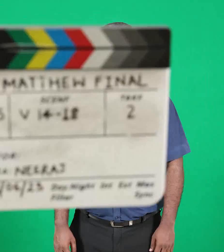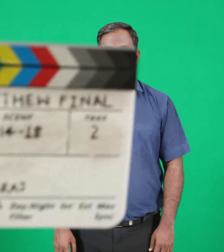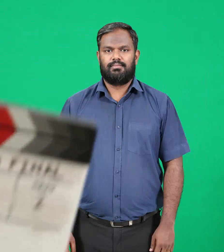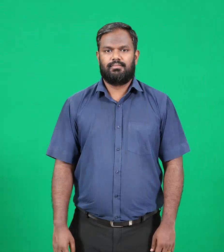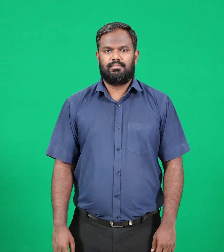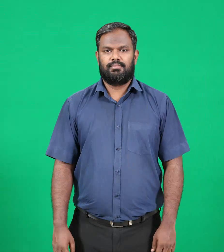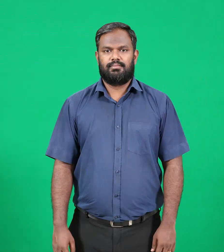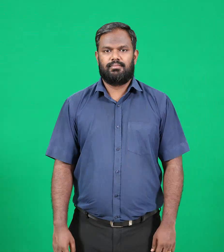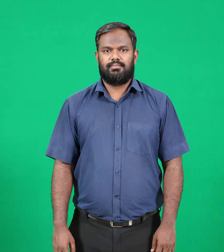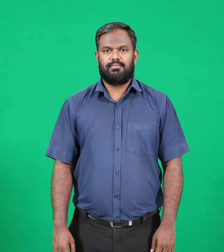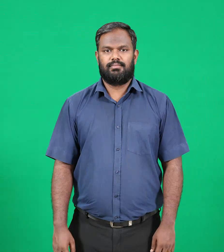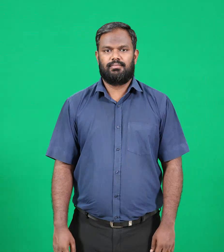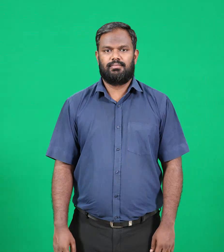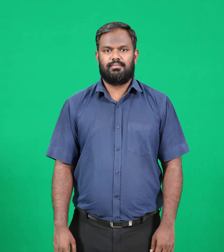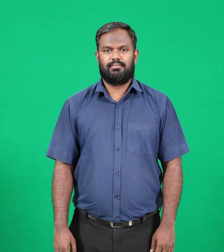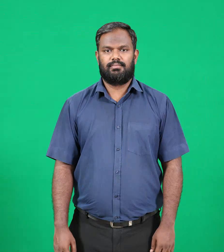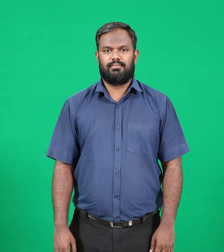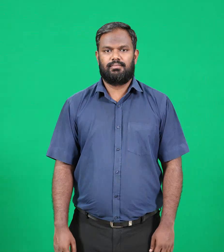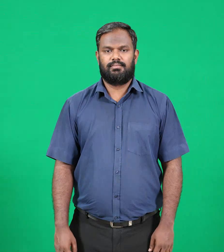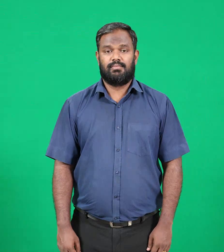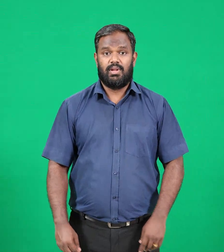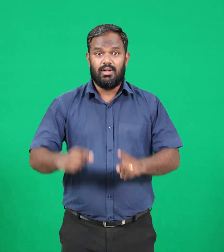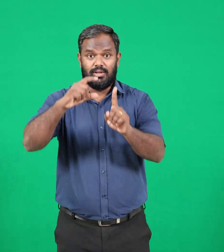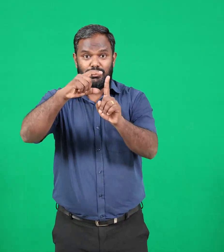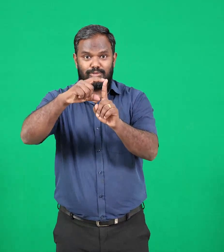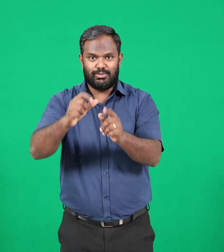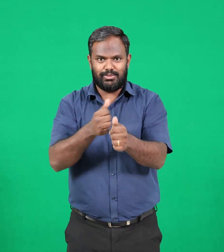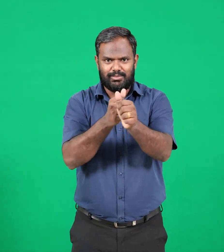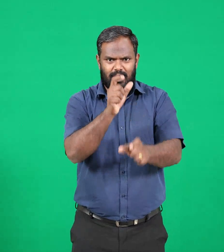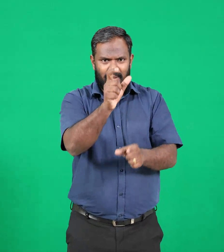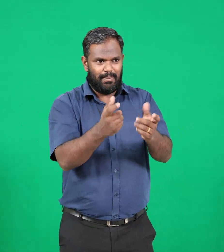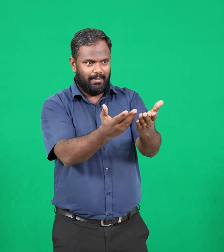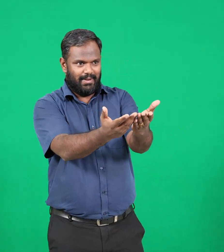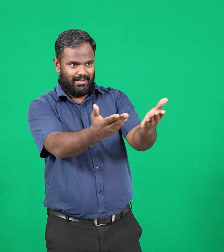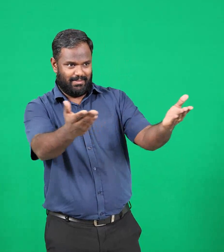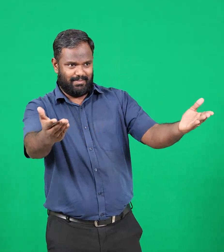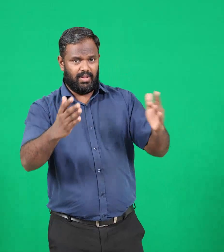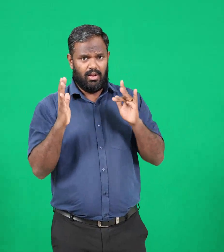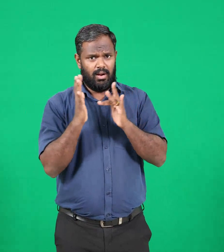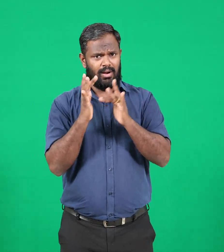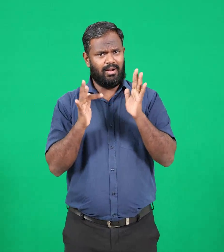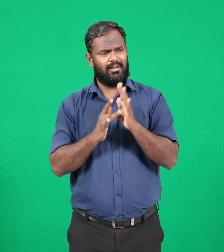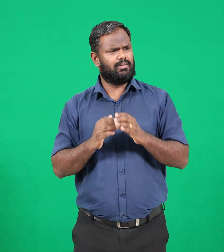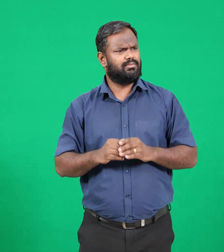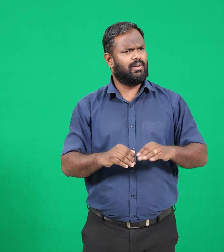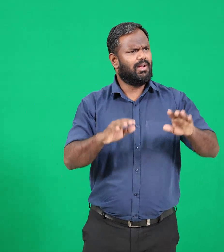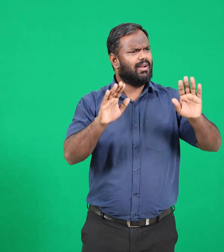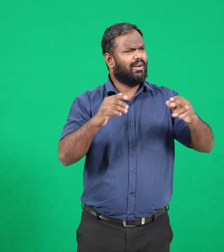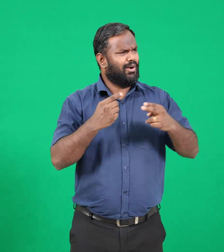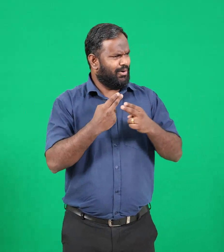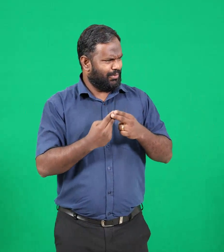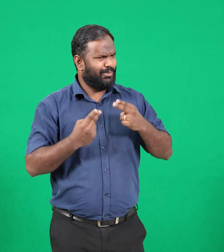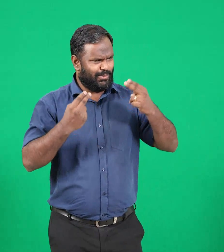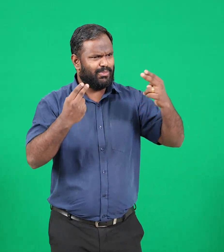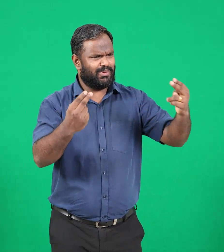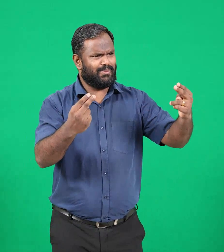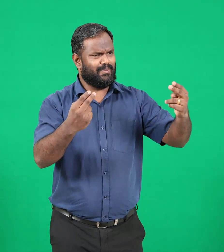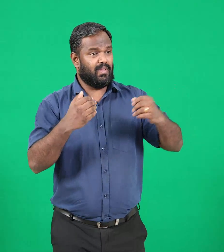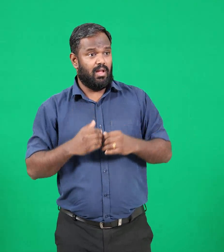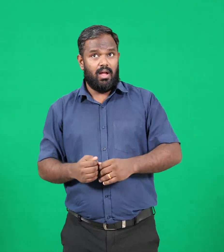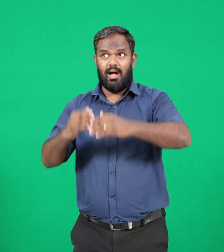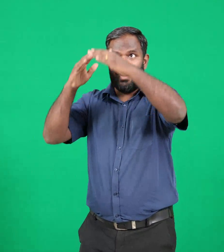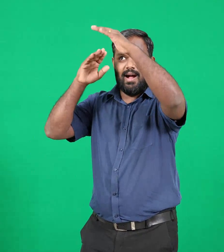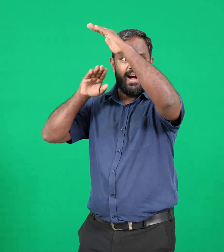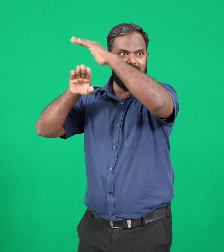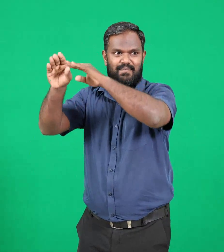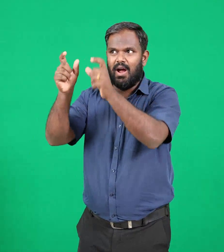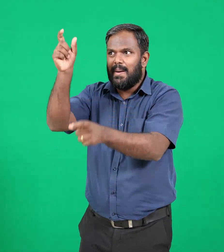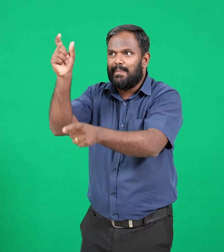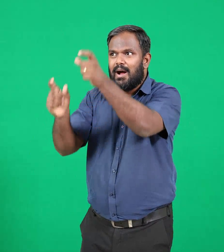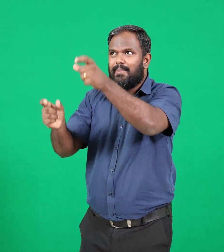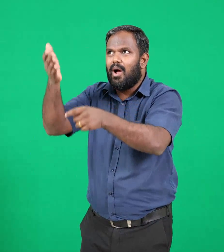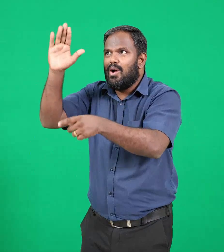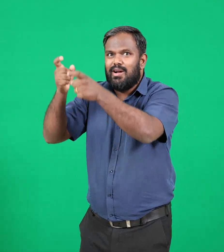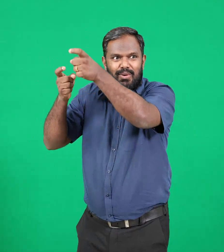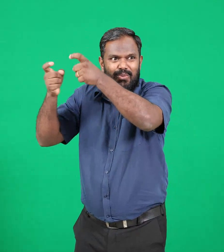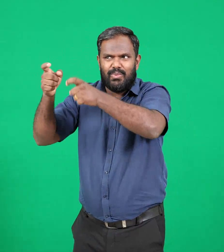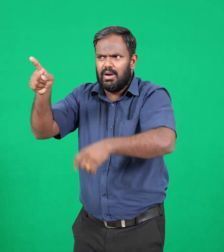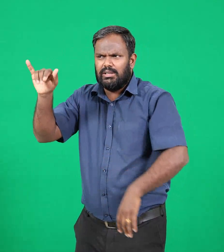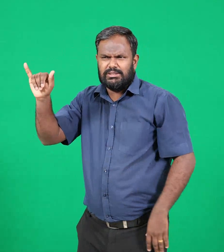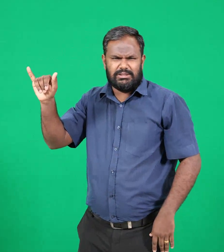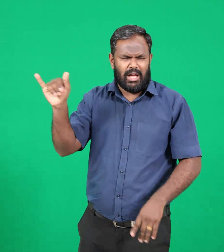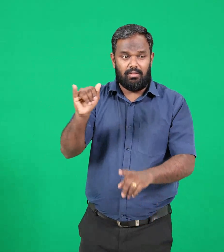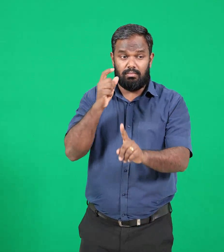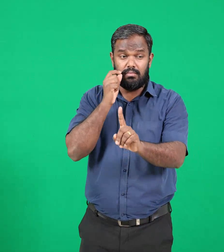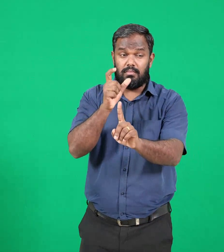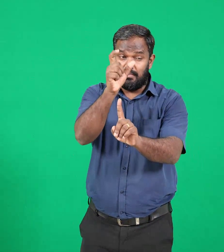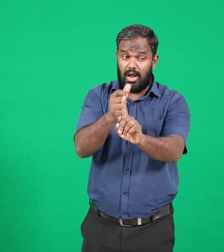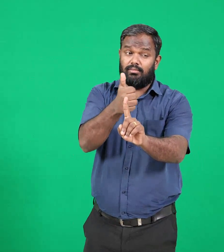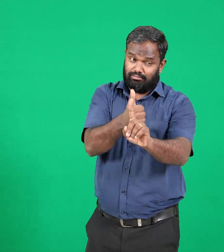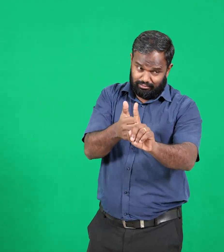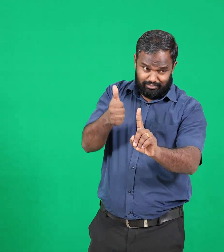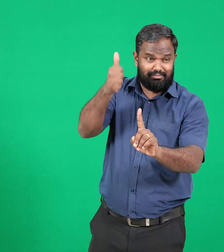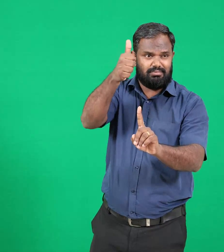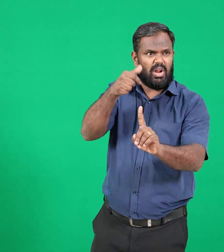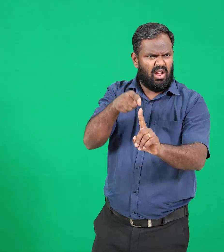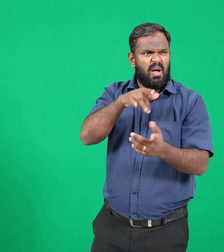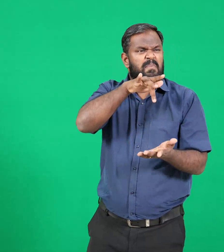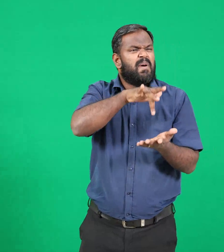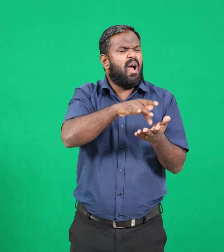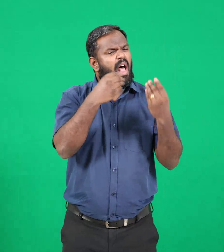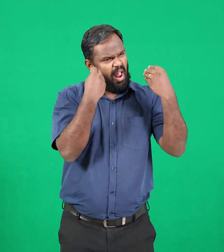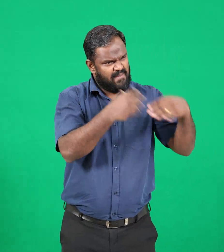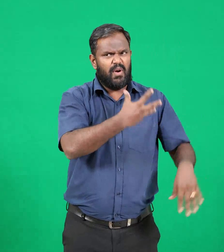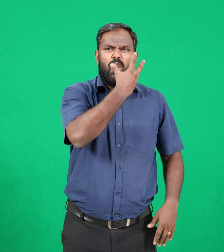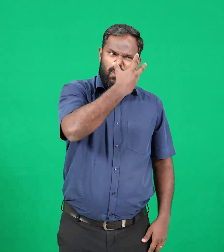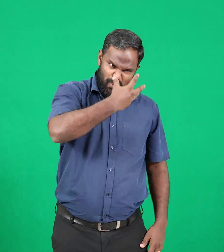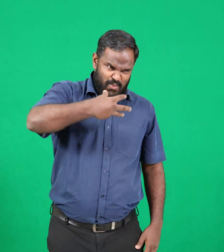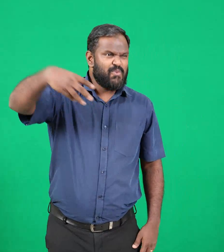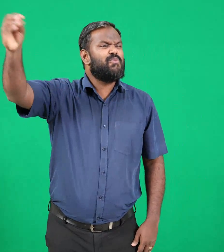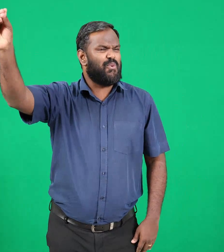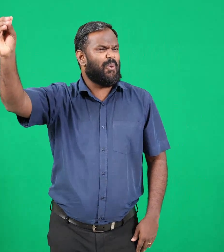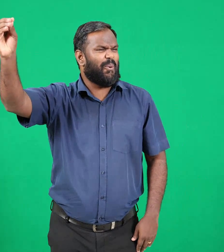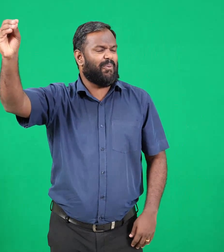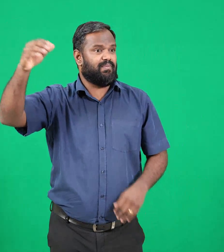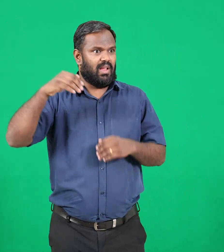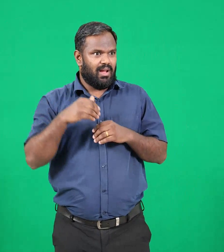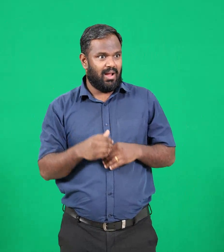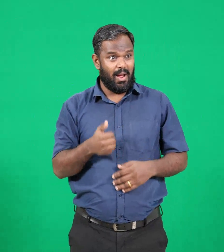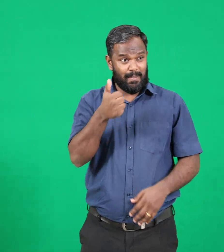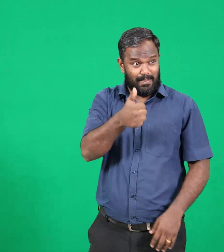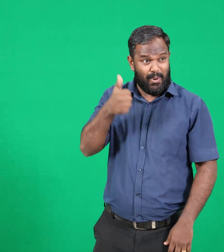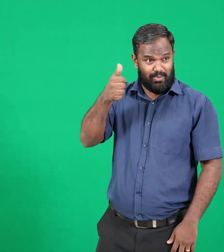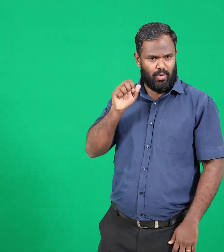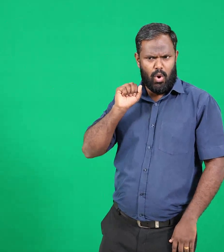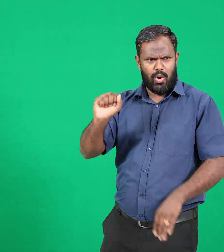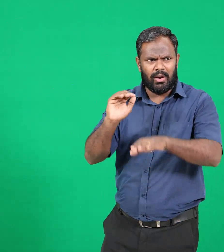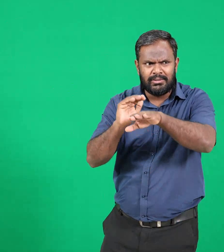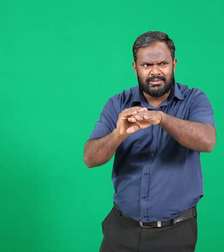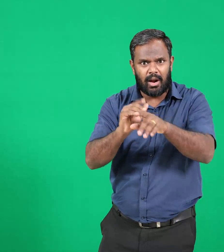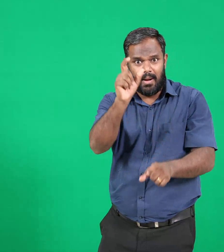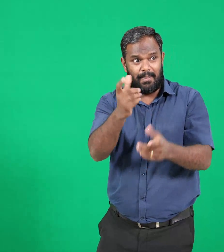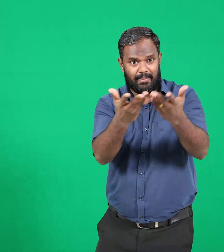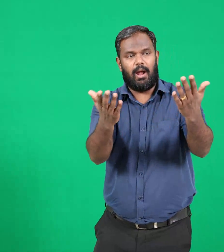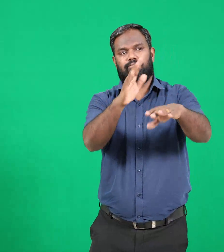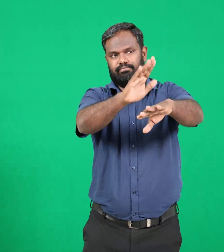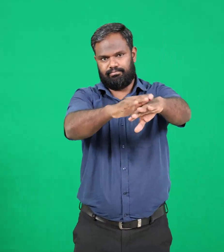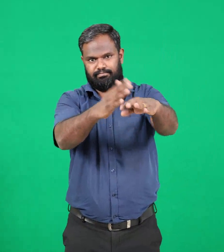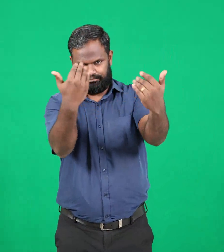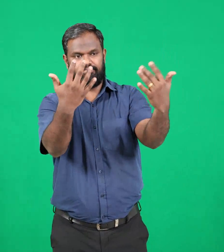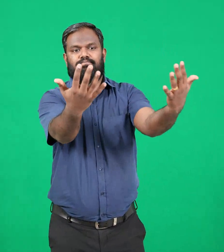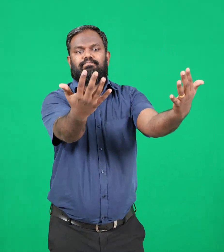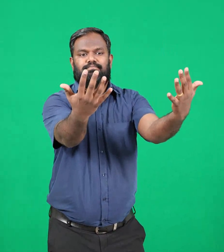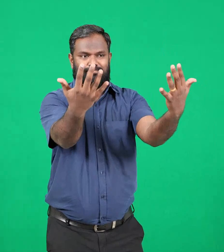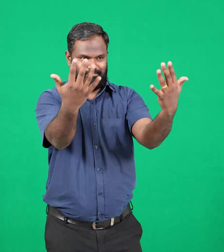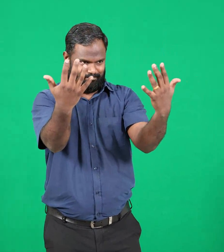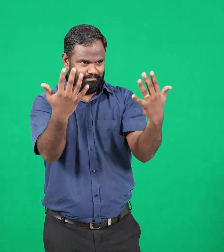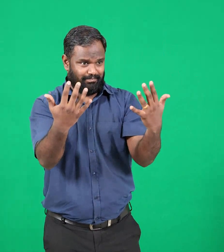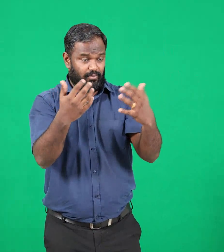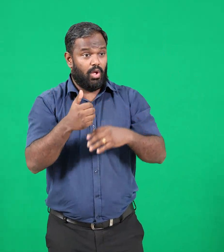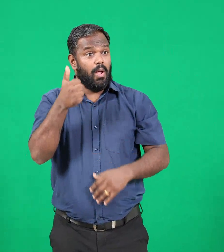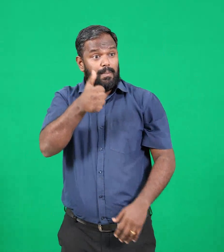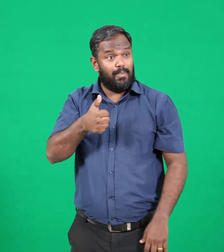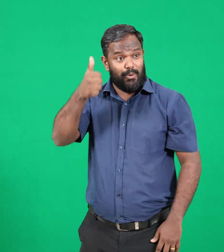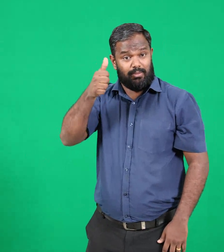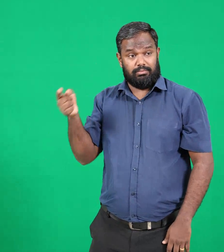For it is just like a man going on a journey, who called his servants and entrusted them with his possessions.